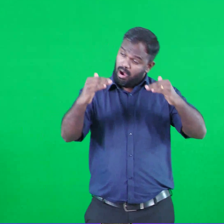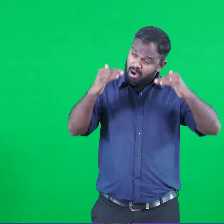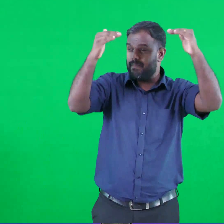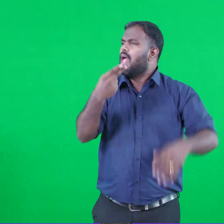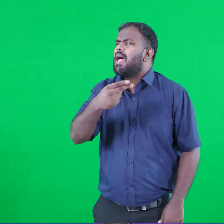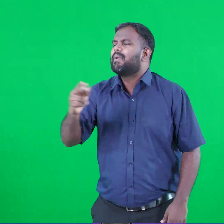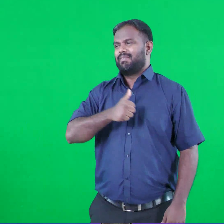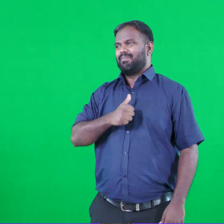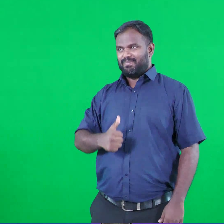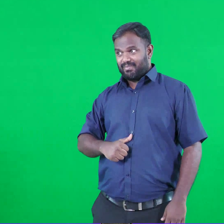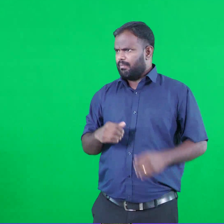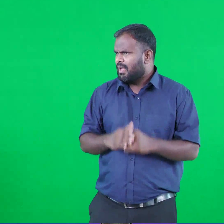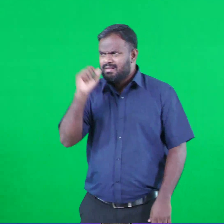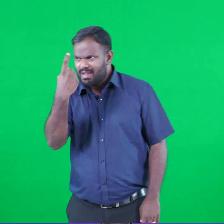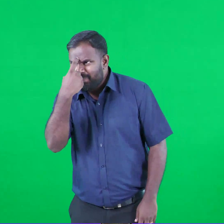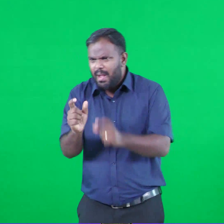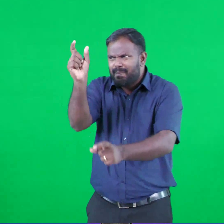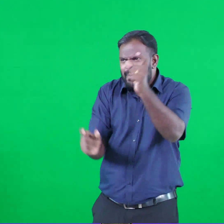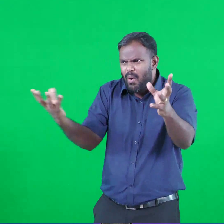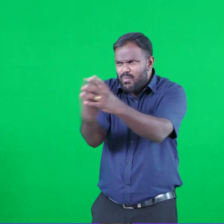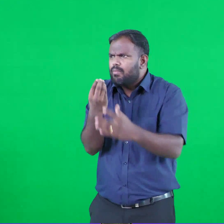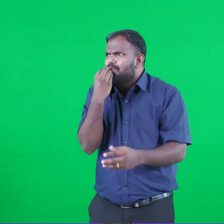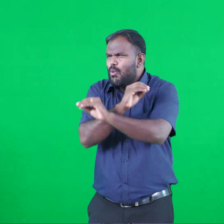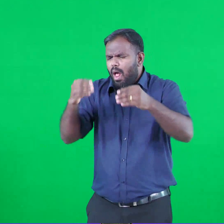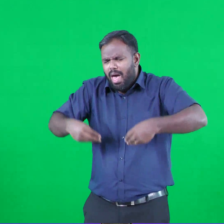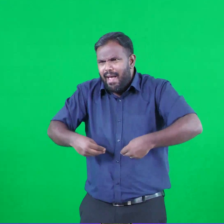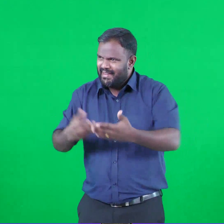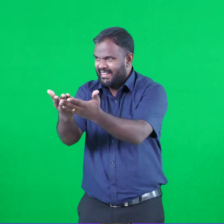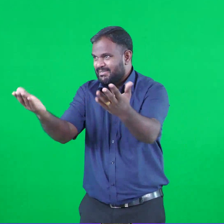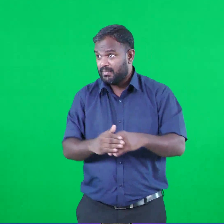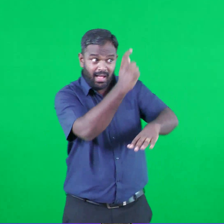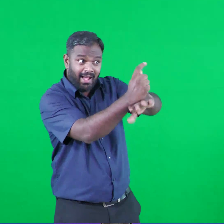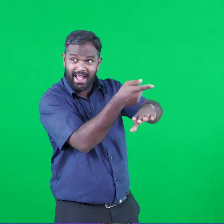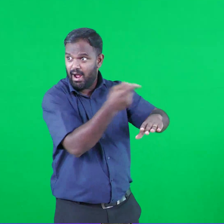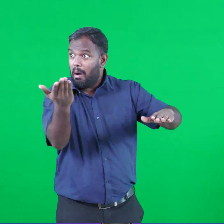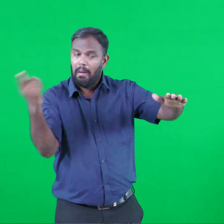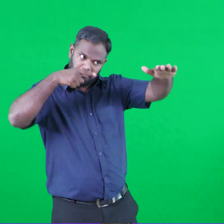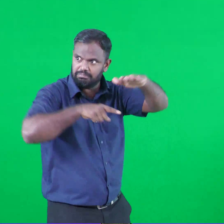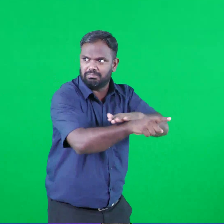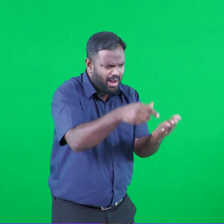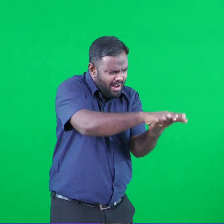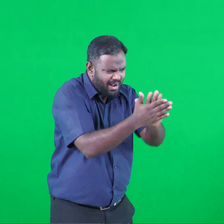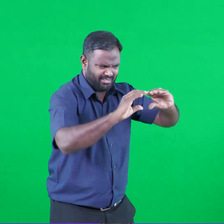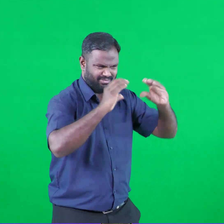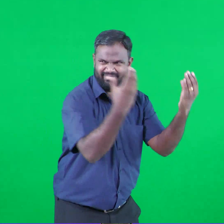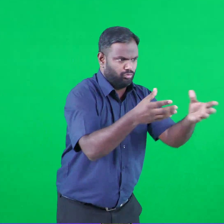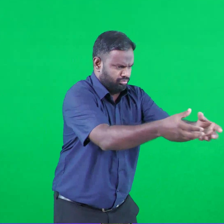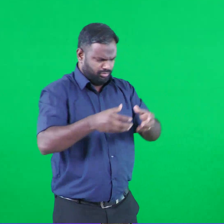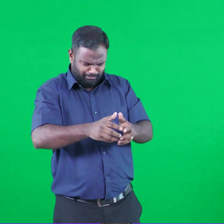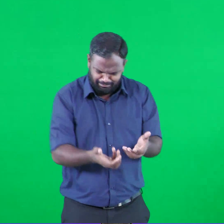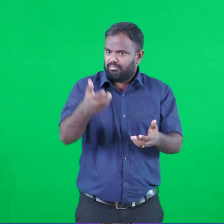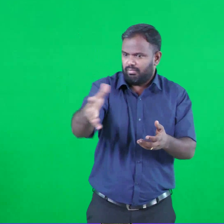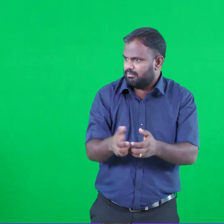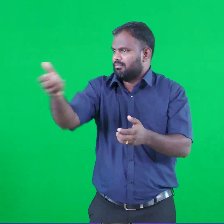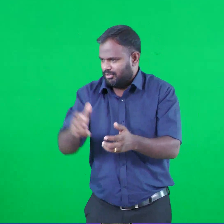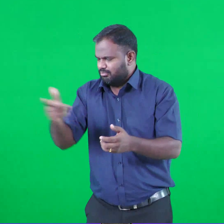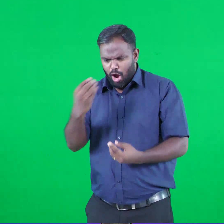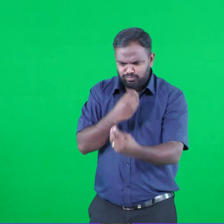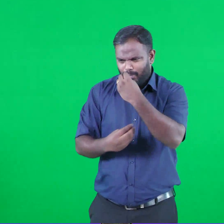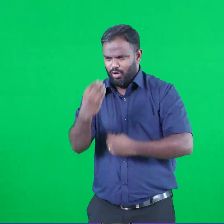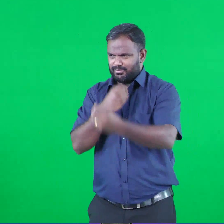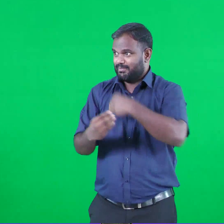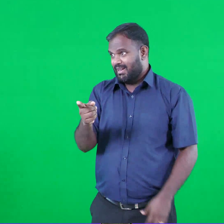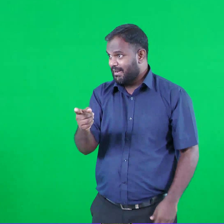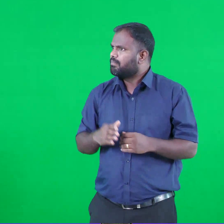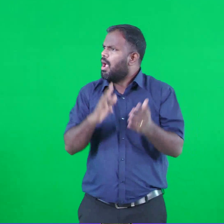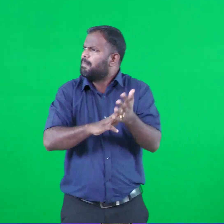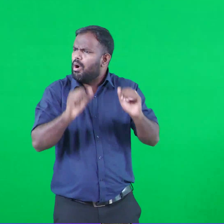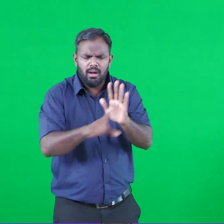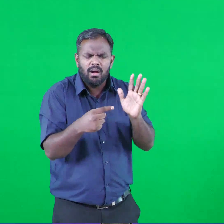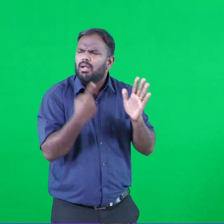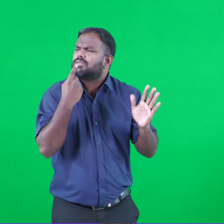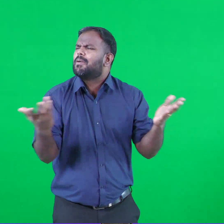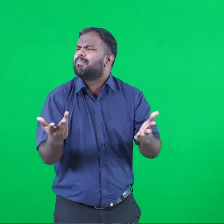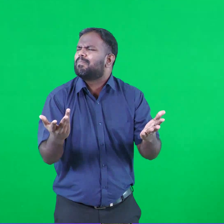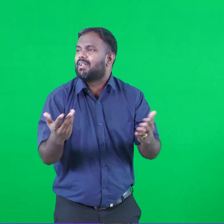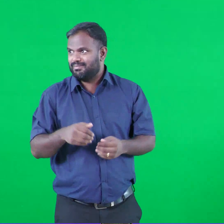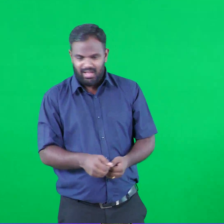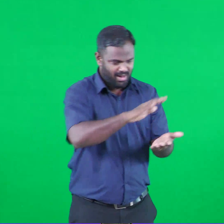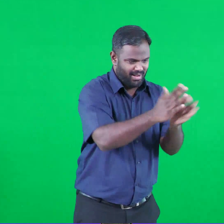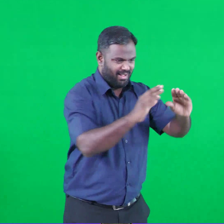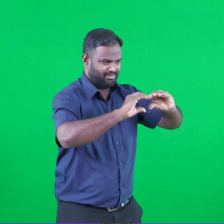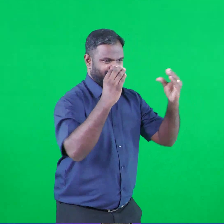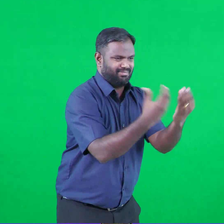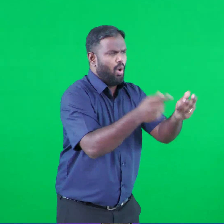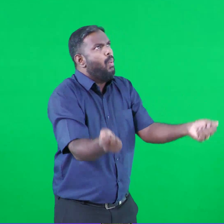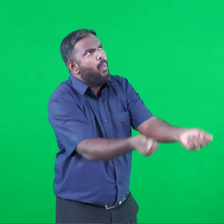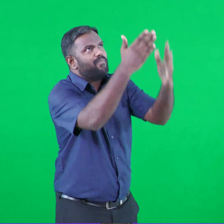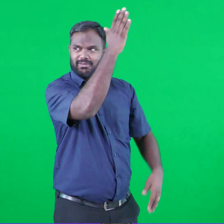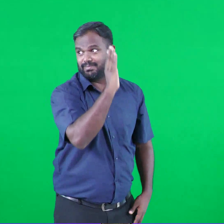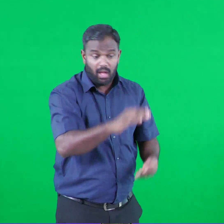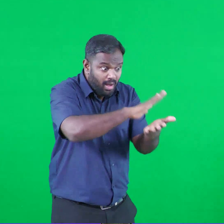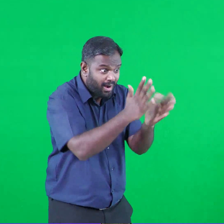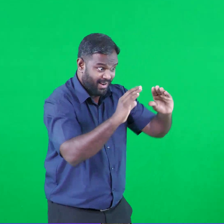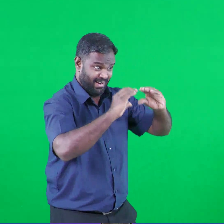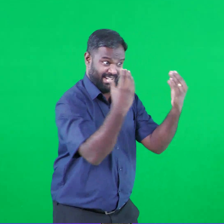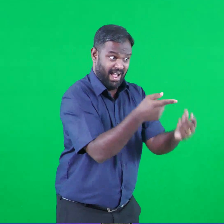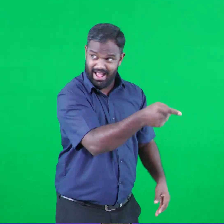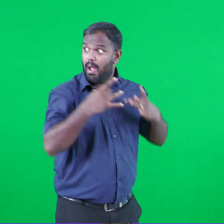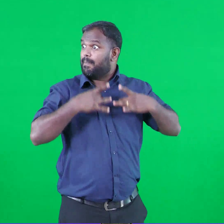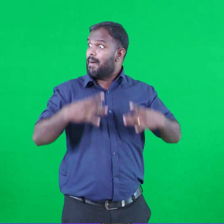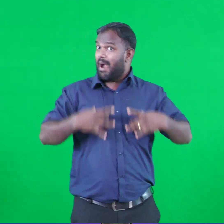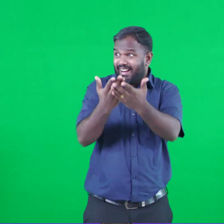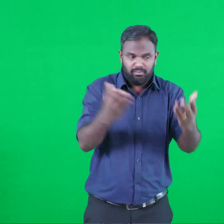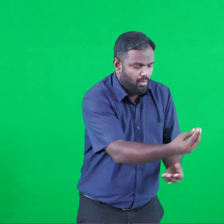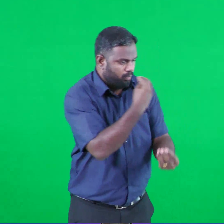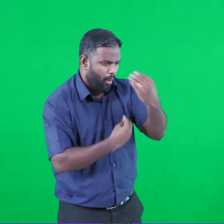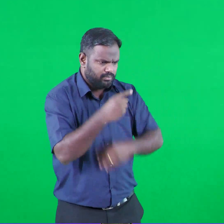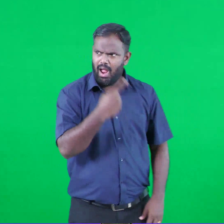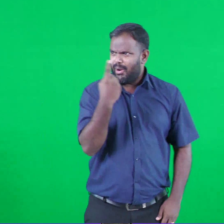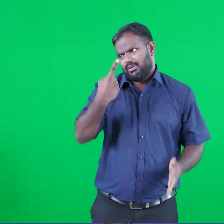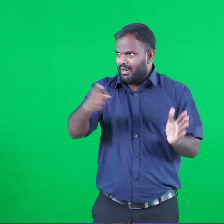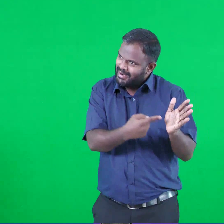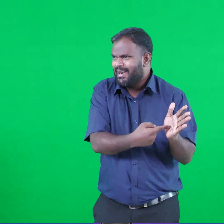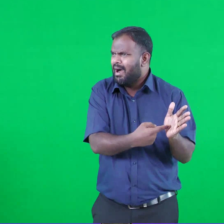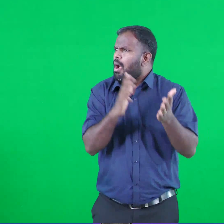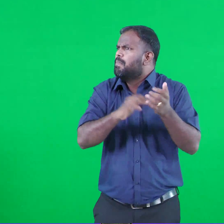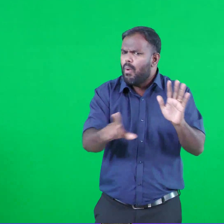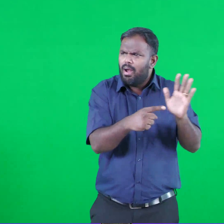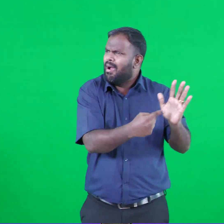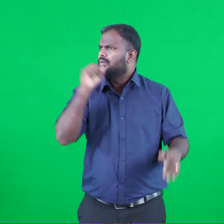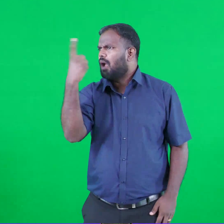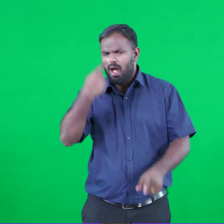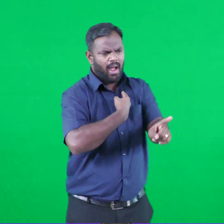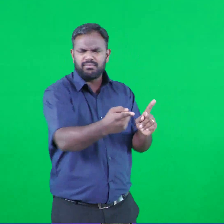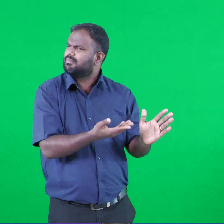During the high priesthood of Abiathar, he entered the house of God and ate the consecrated bread, which was lawful only for the priests.